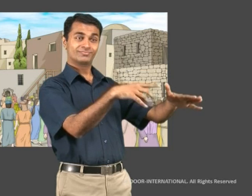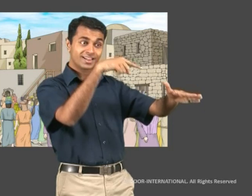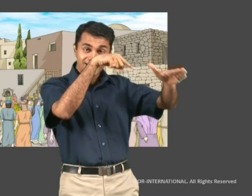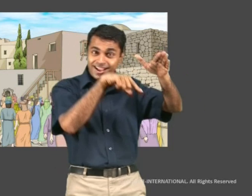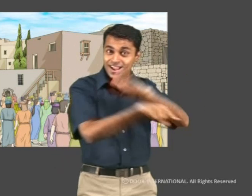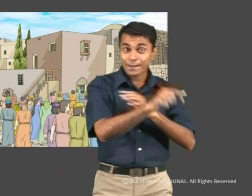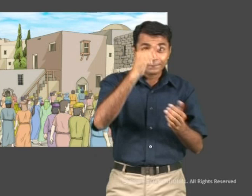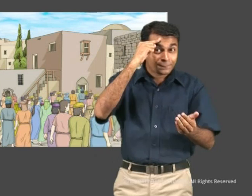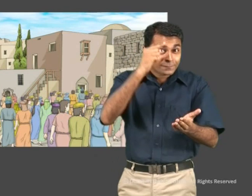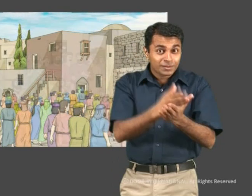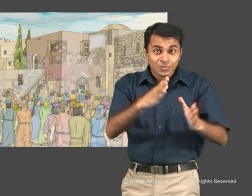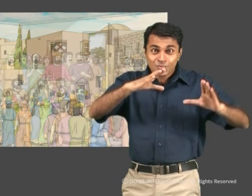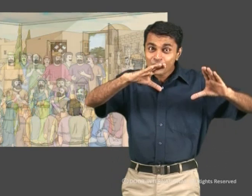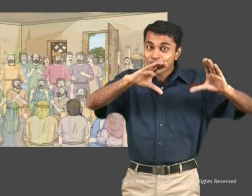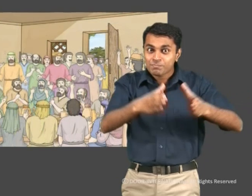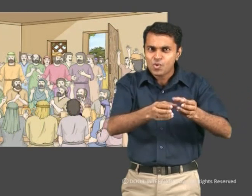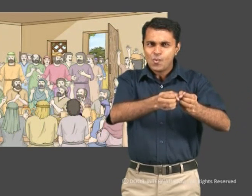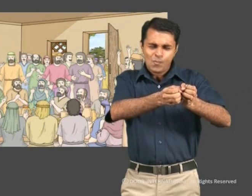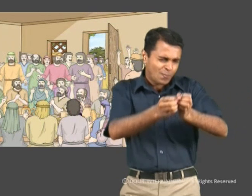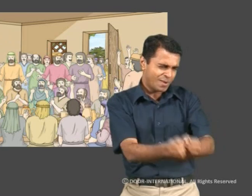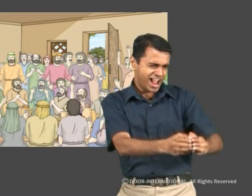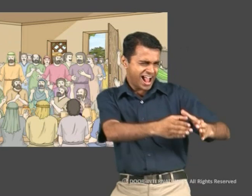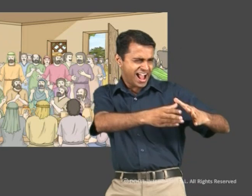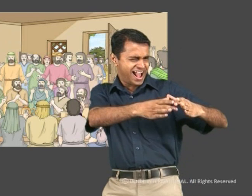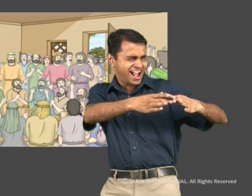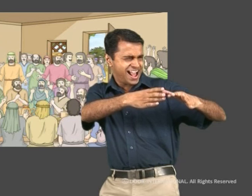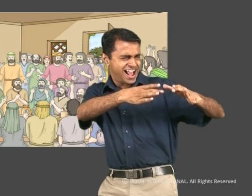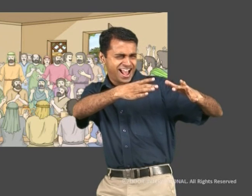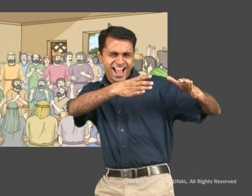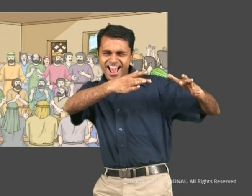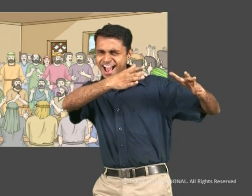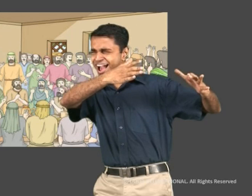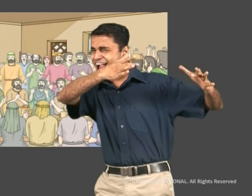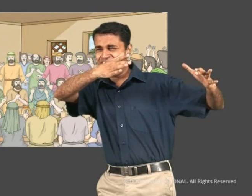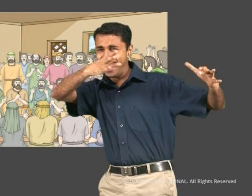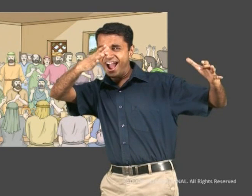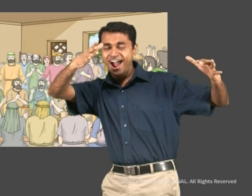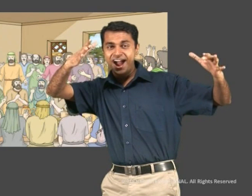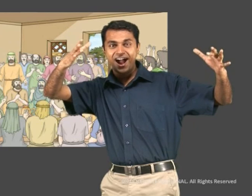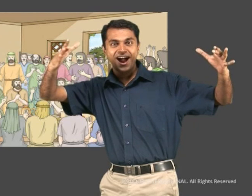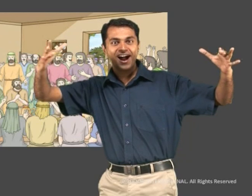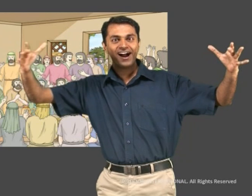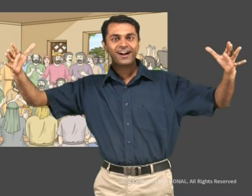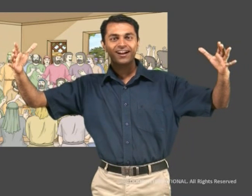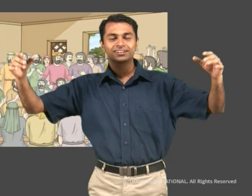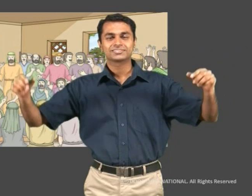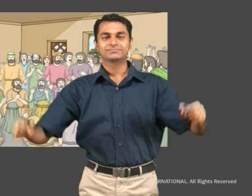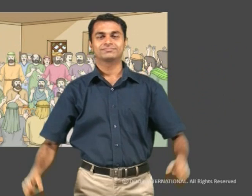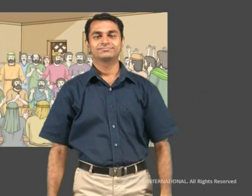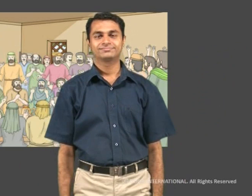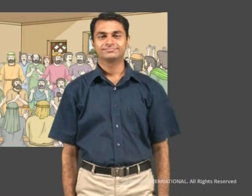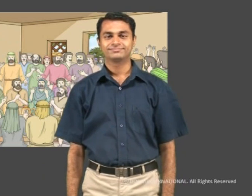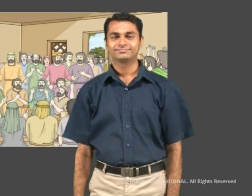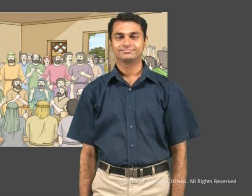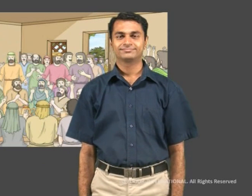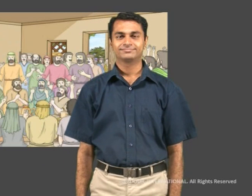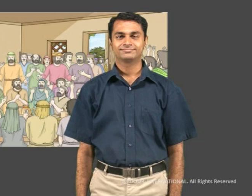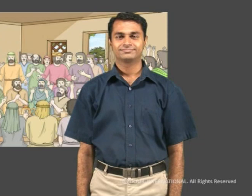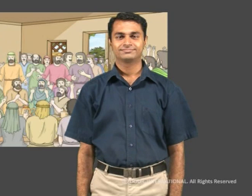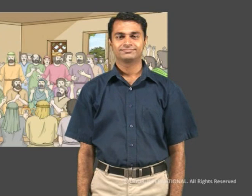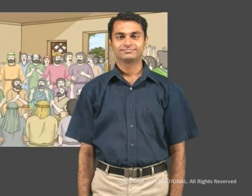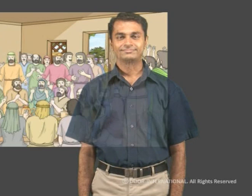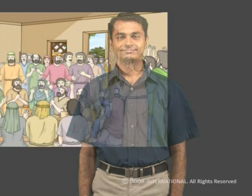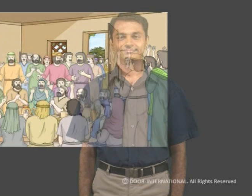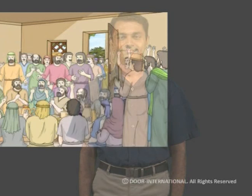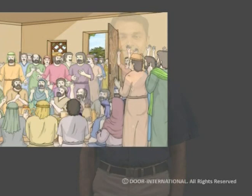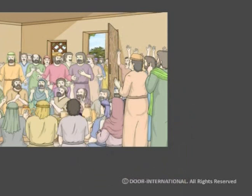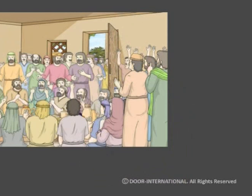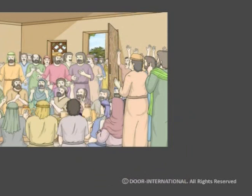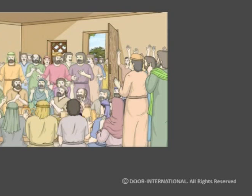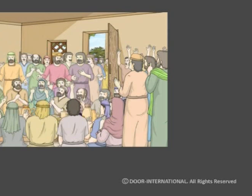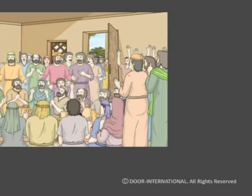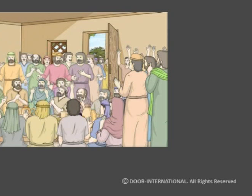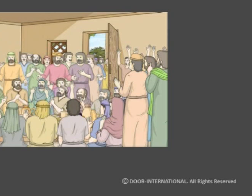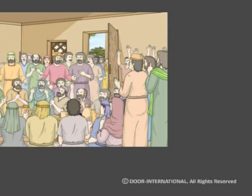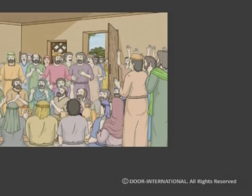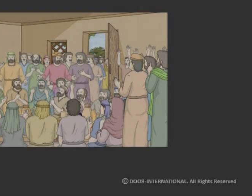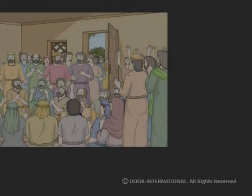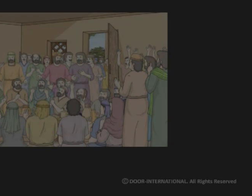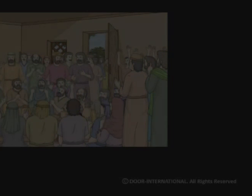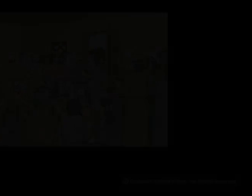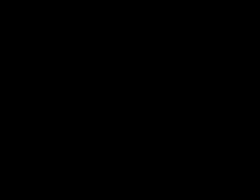And the Lord added to their number daily those who were being saved.